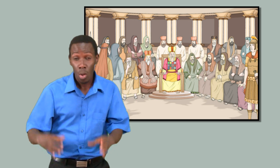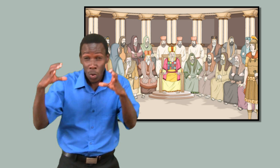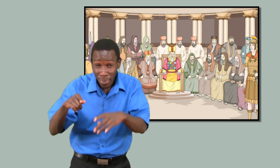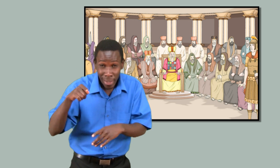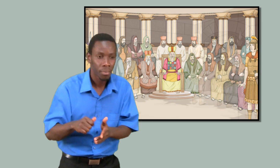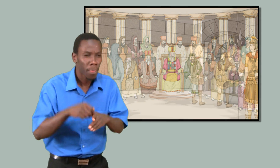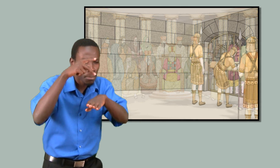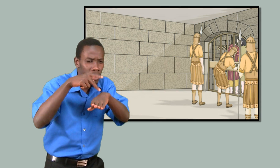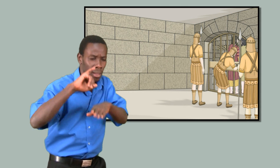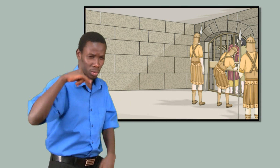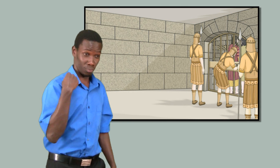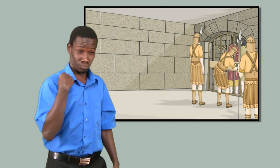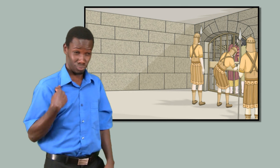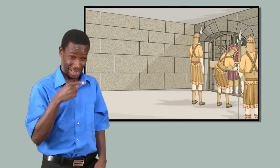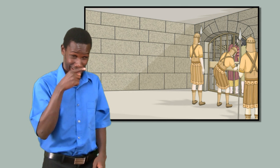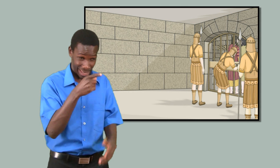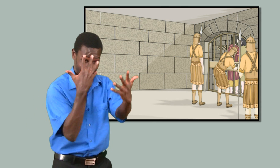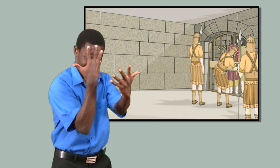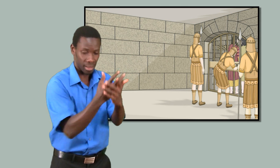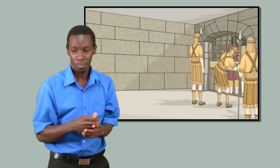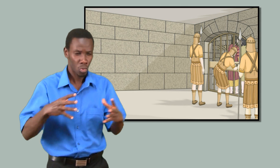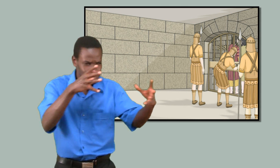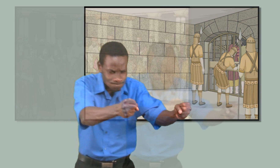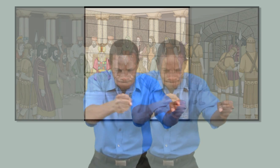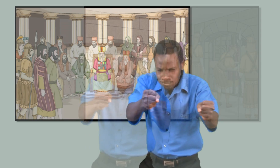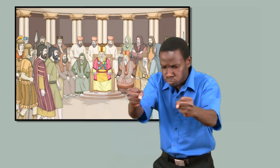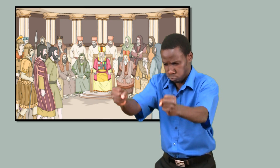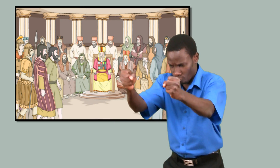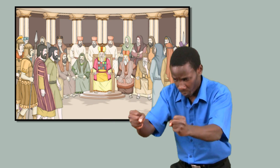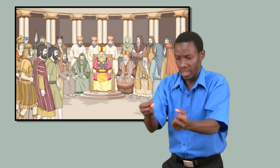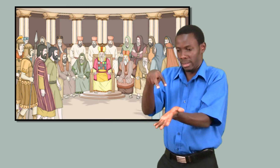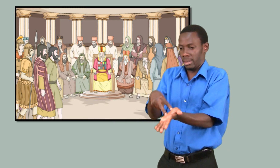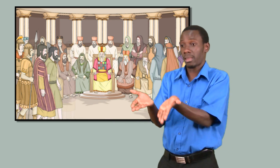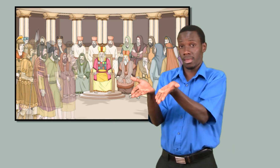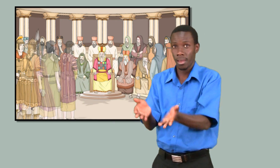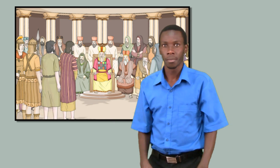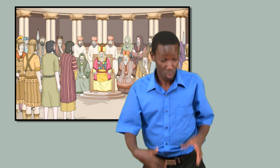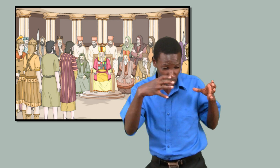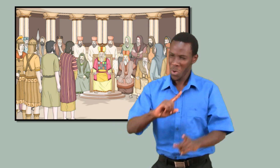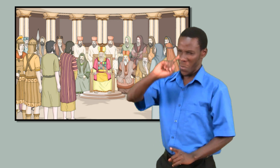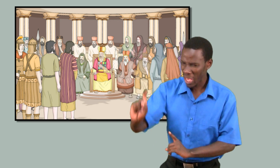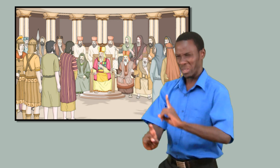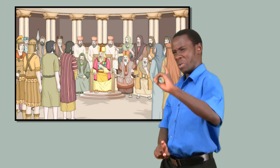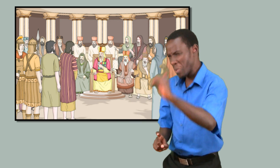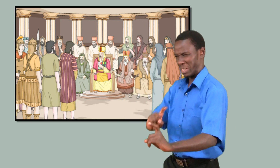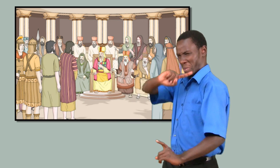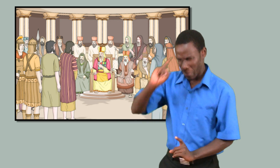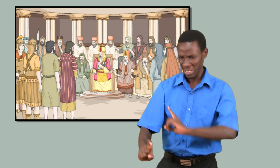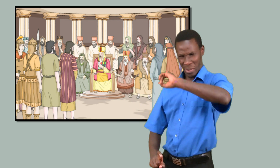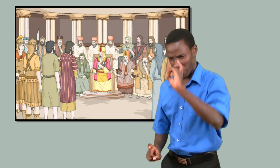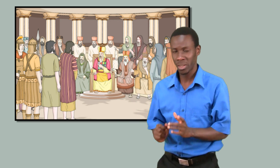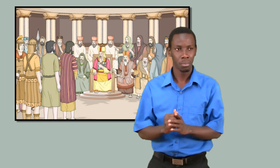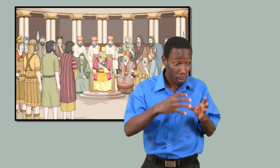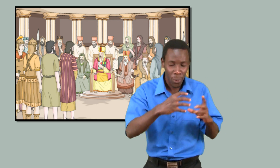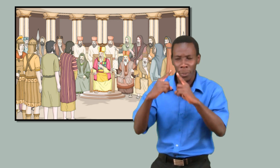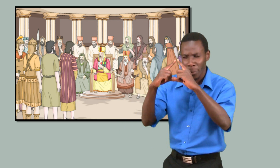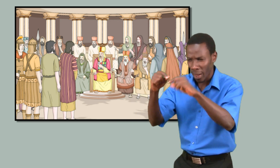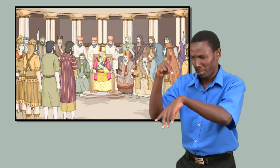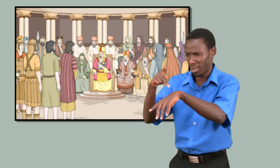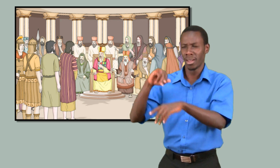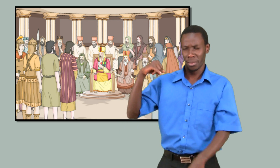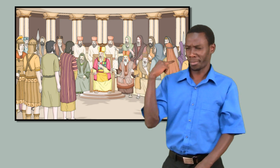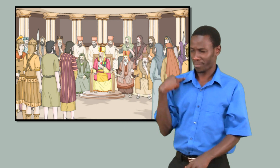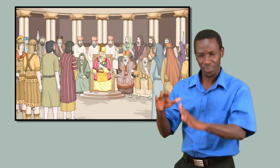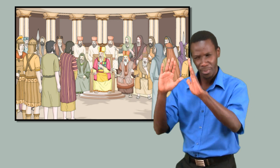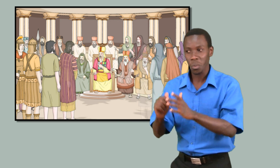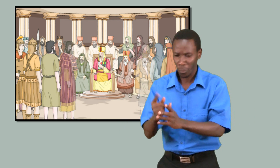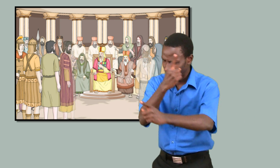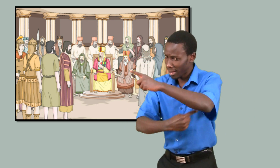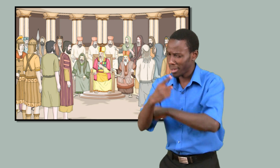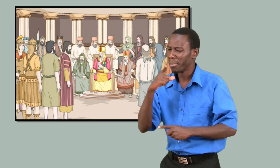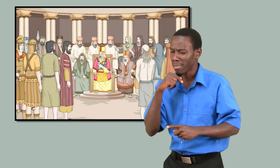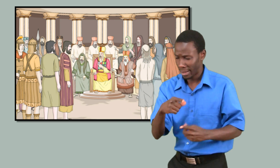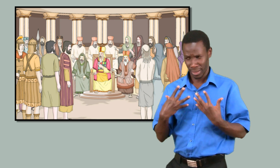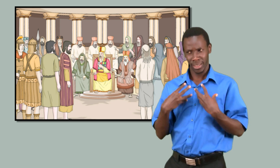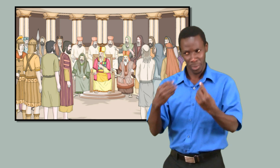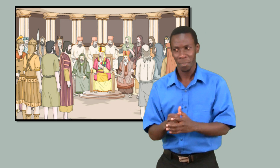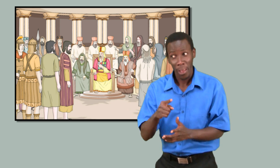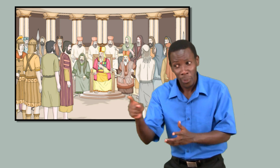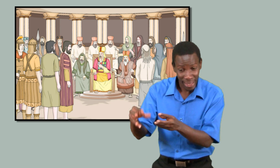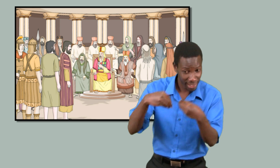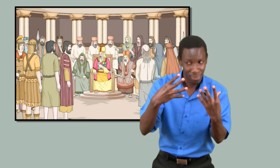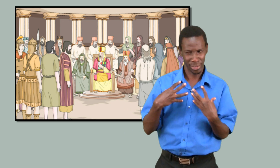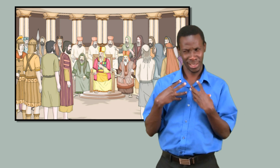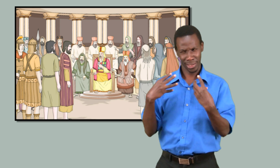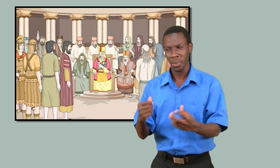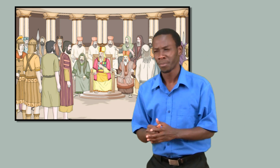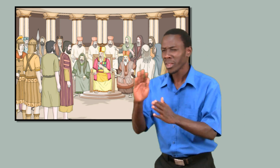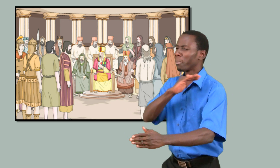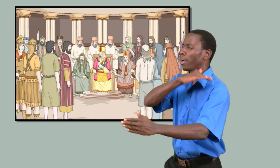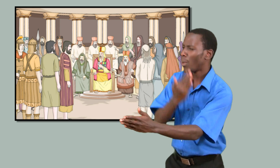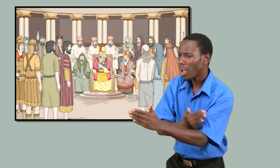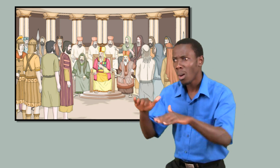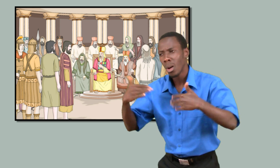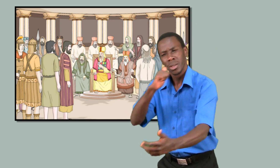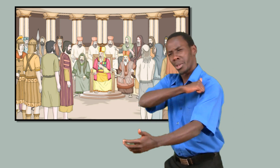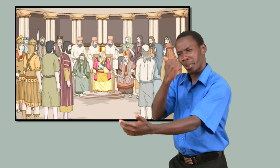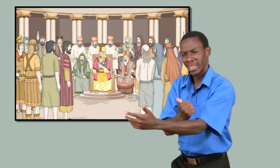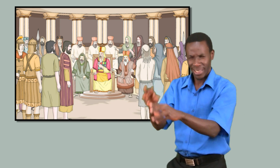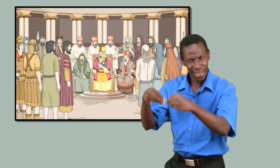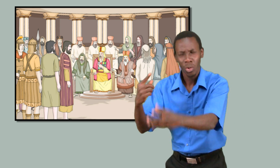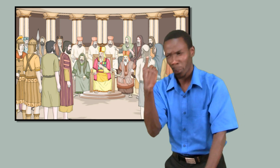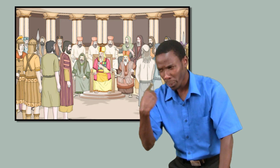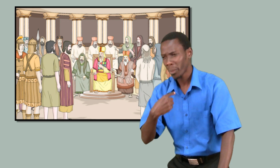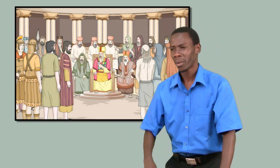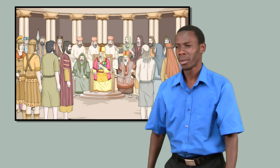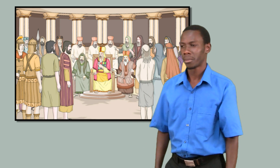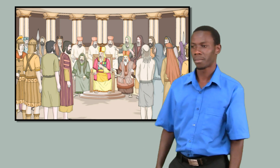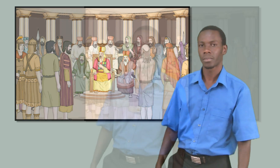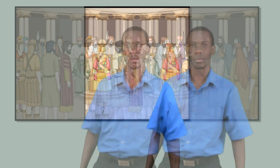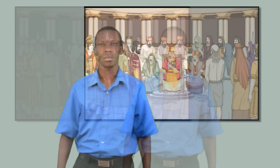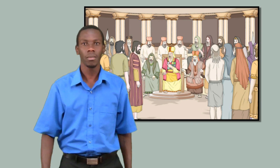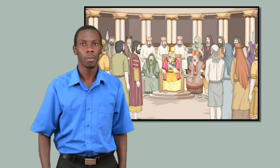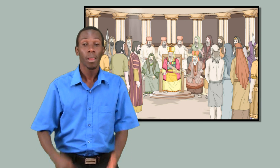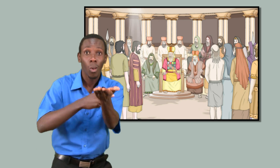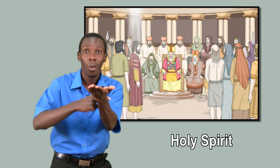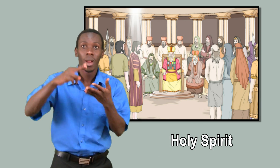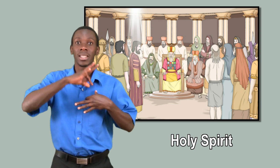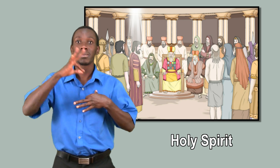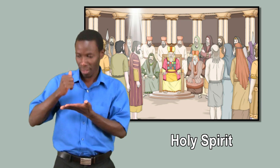They had Peter and John brought in and began to question them: “By what power or what name did you do this?”